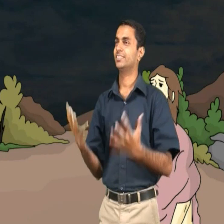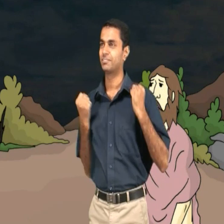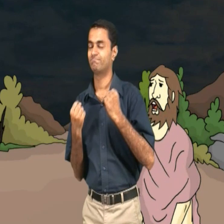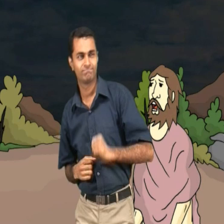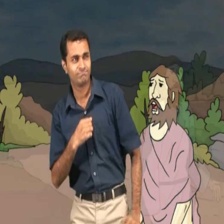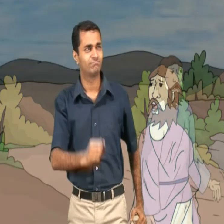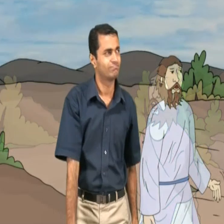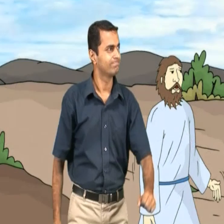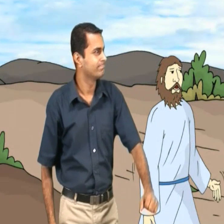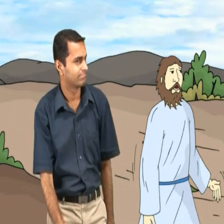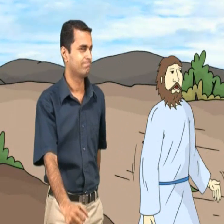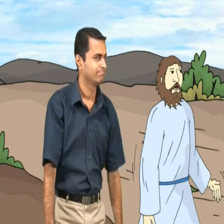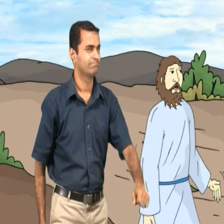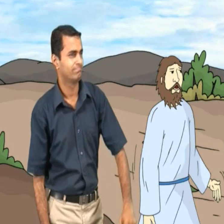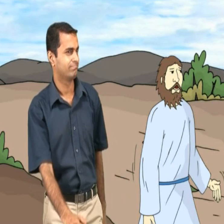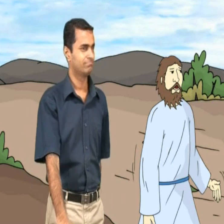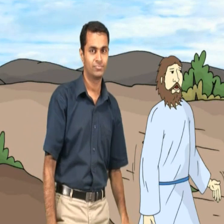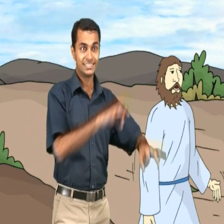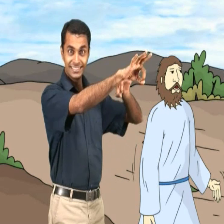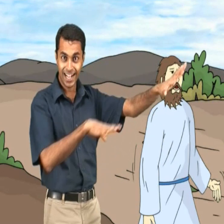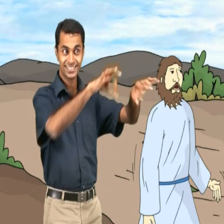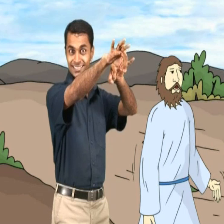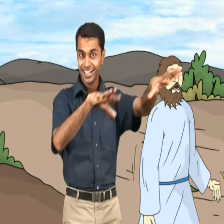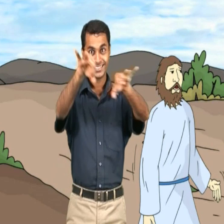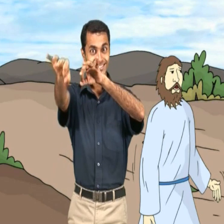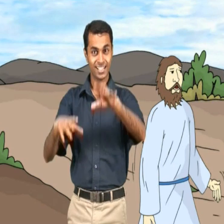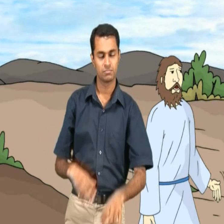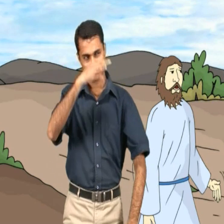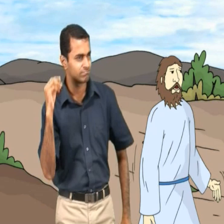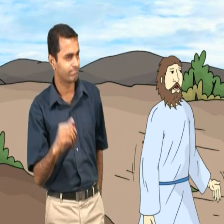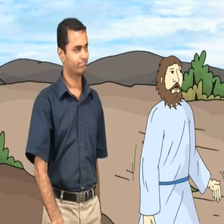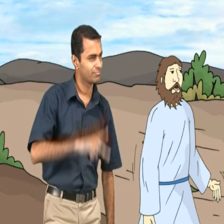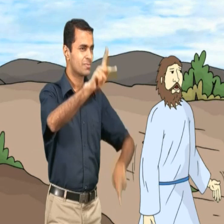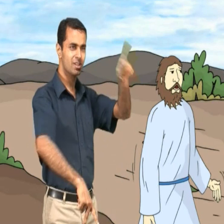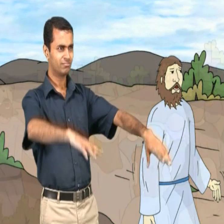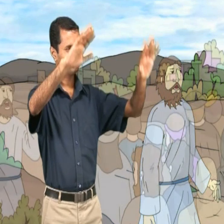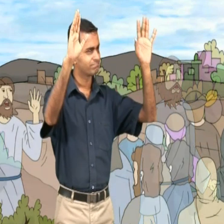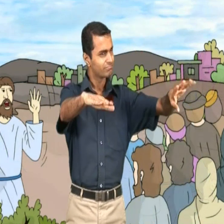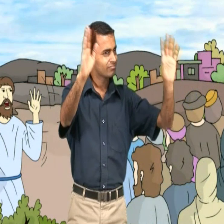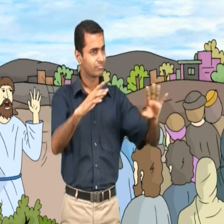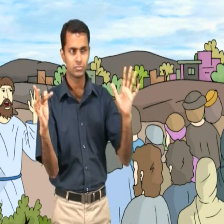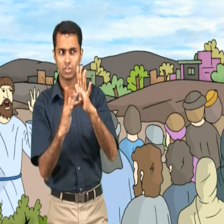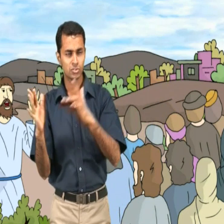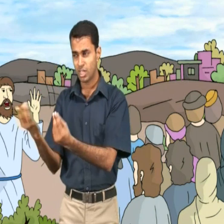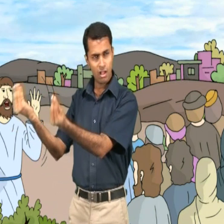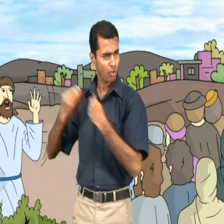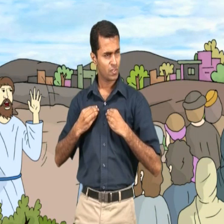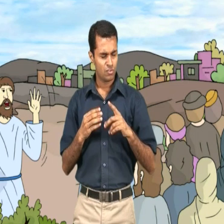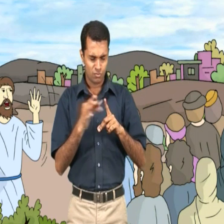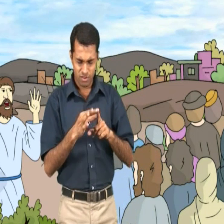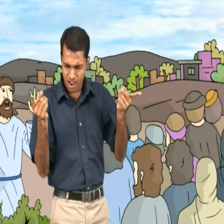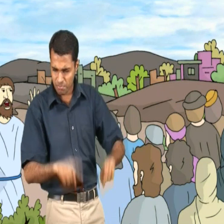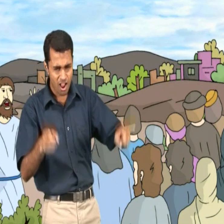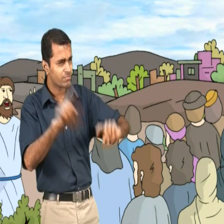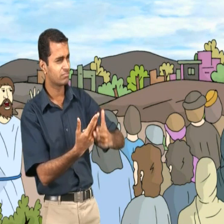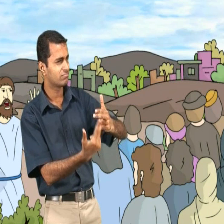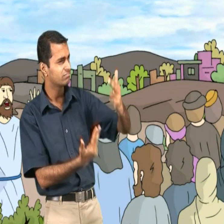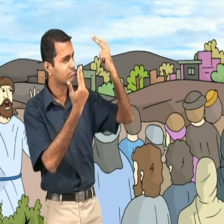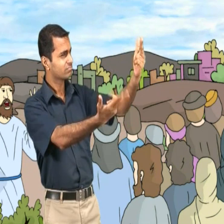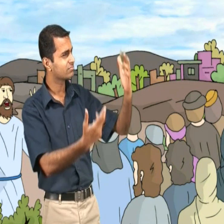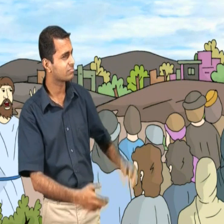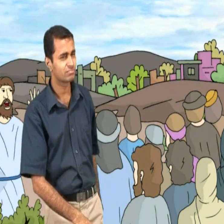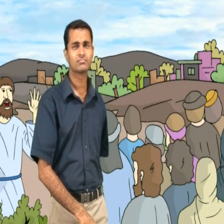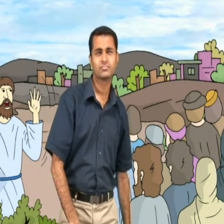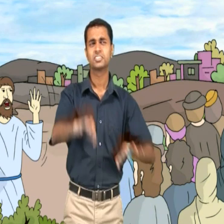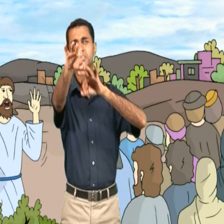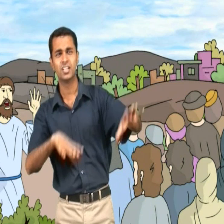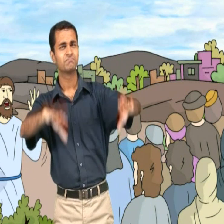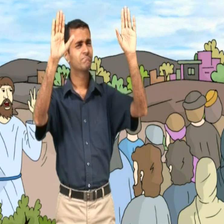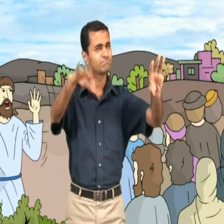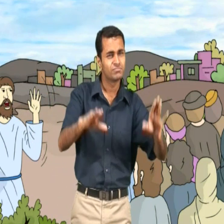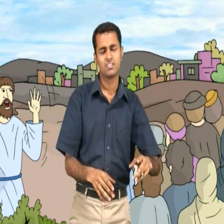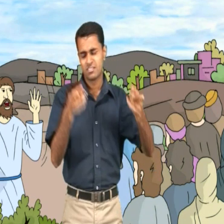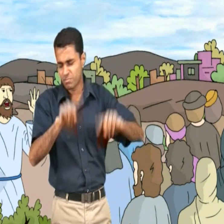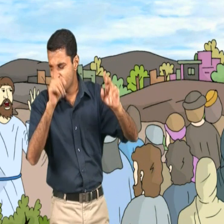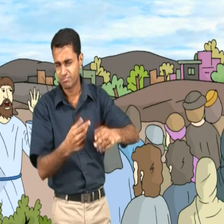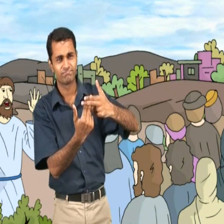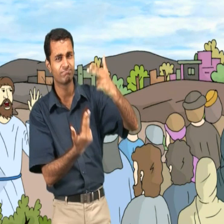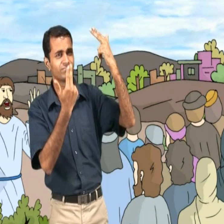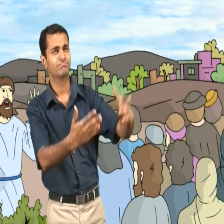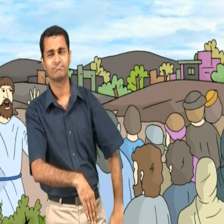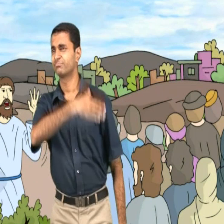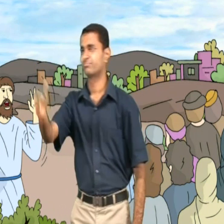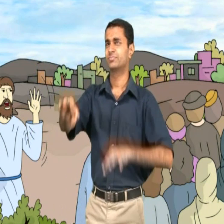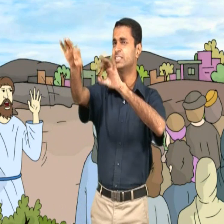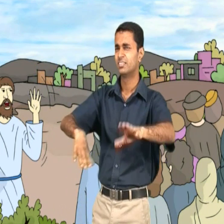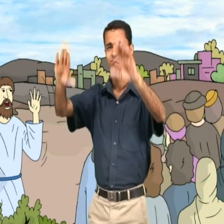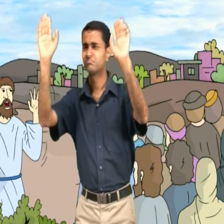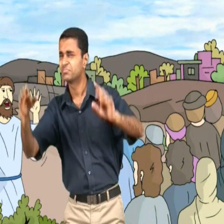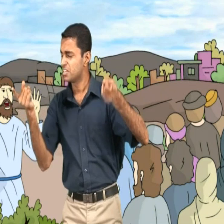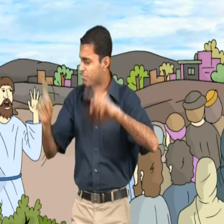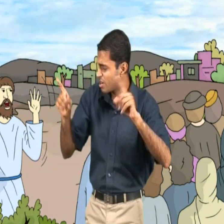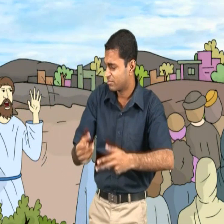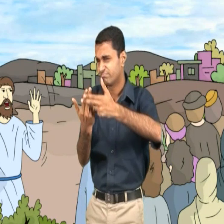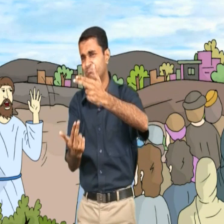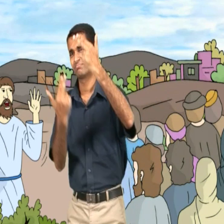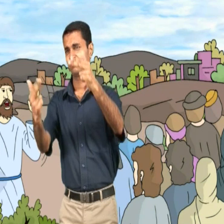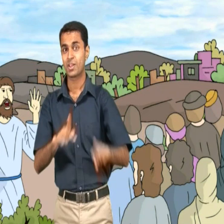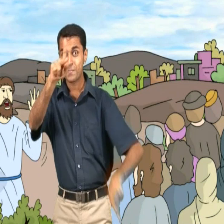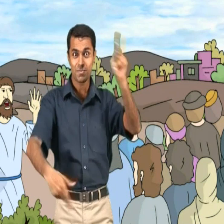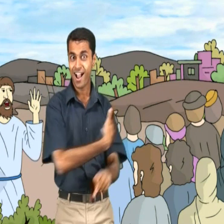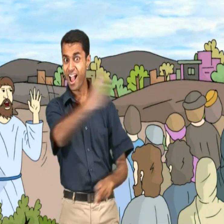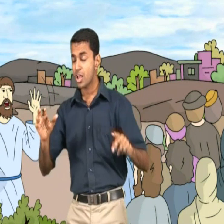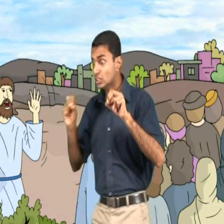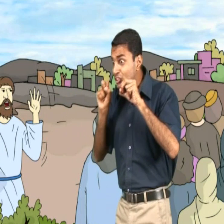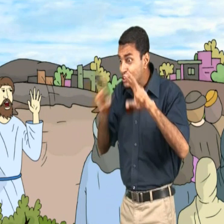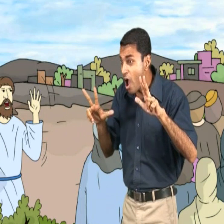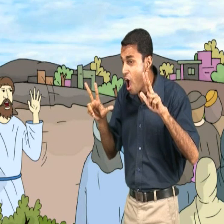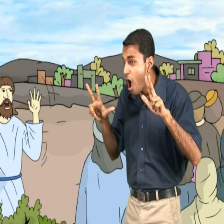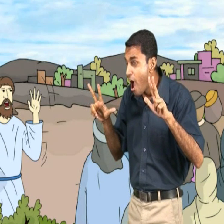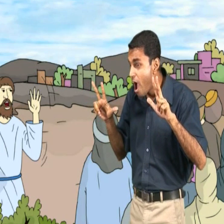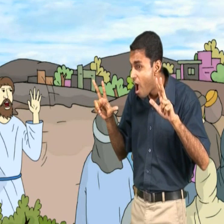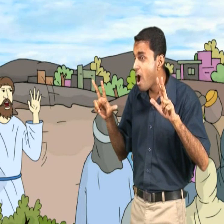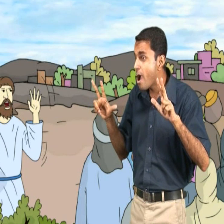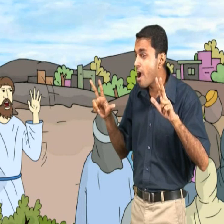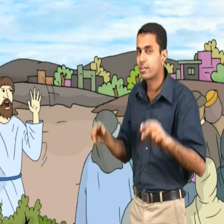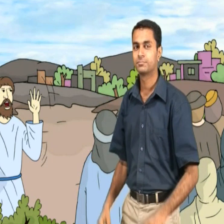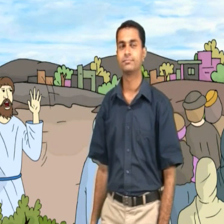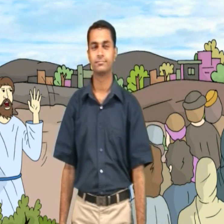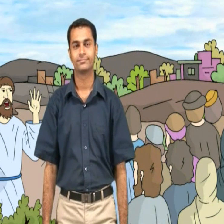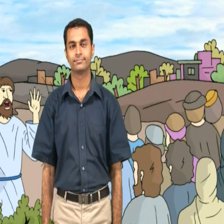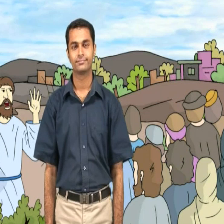So the man went away and began to proclaim throughout the Decapolis how much Jesus had done for him.